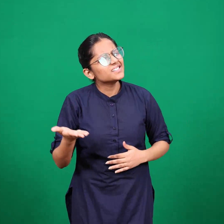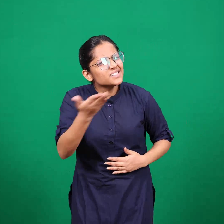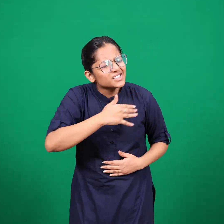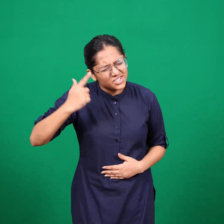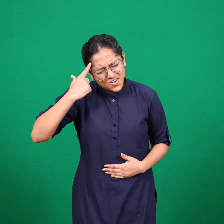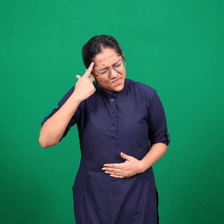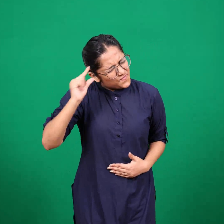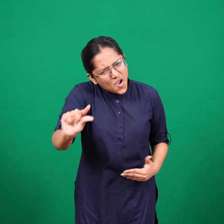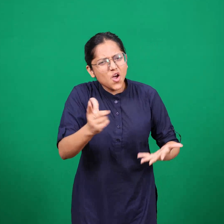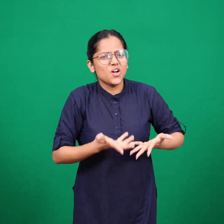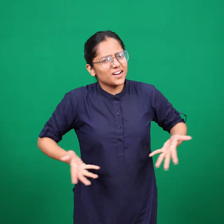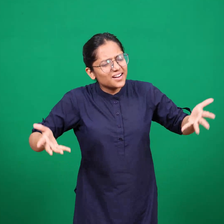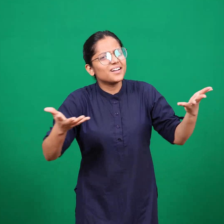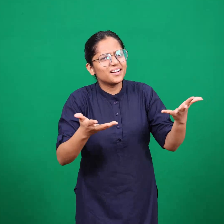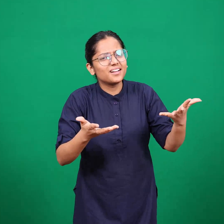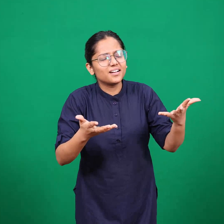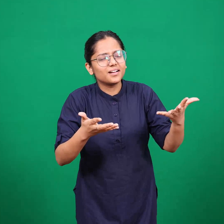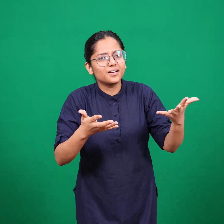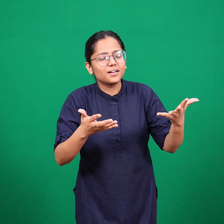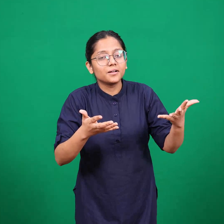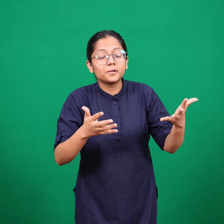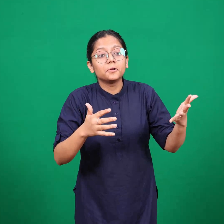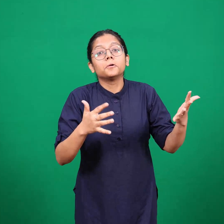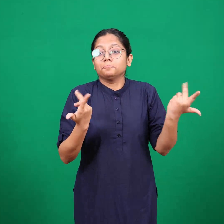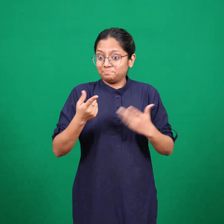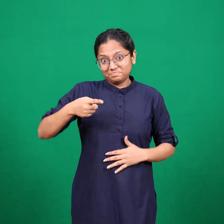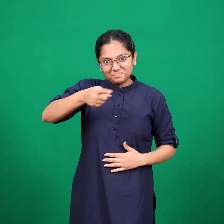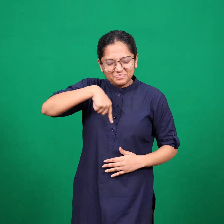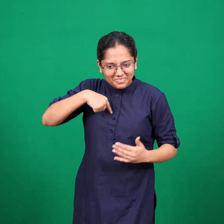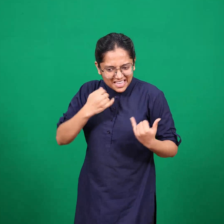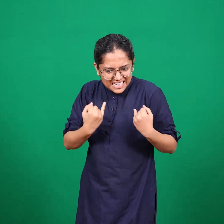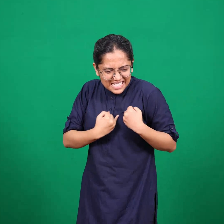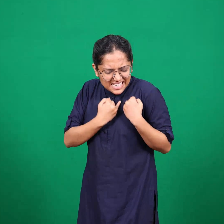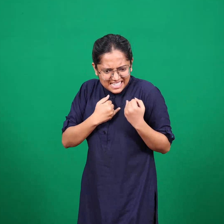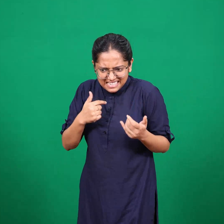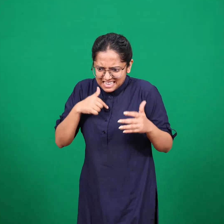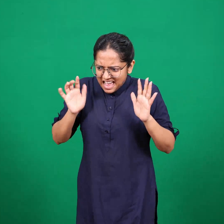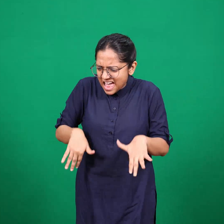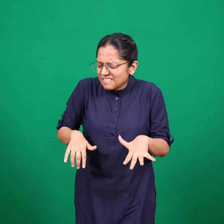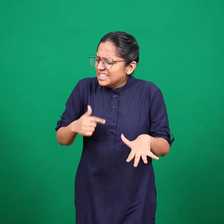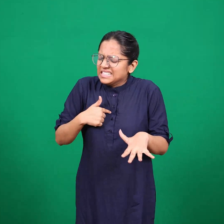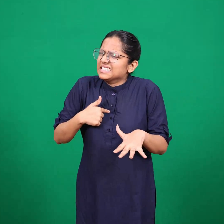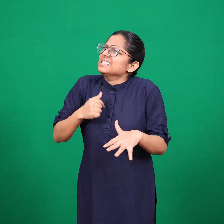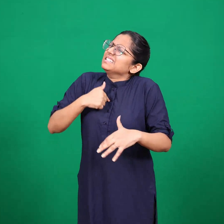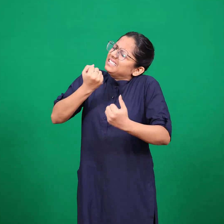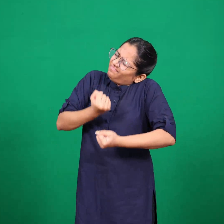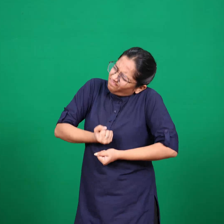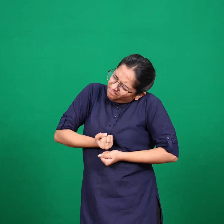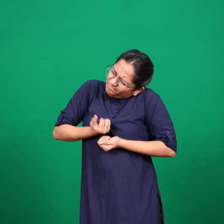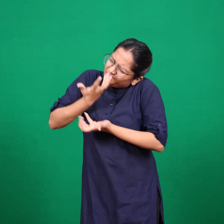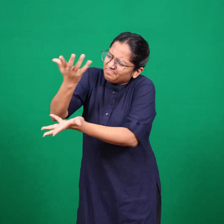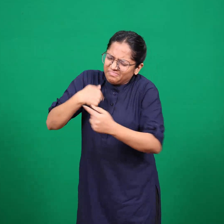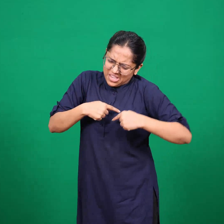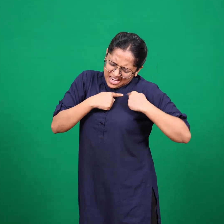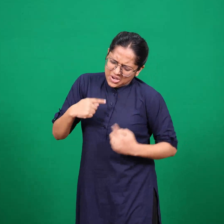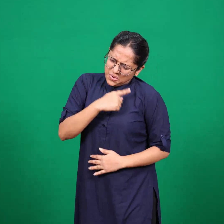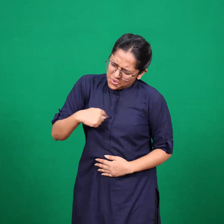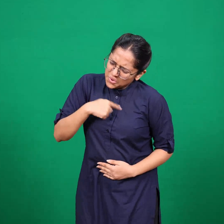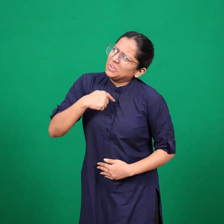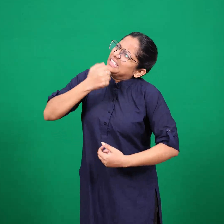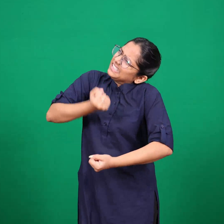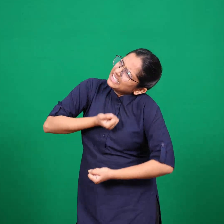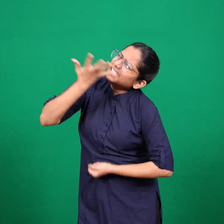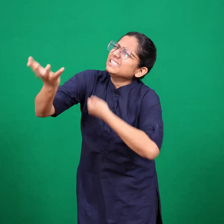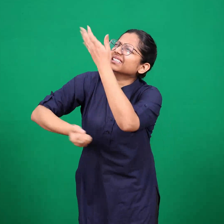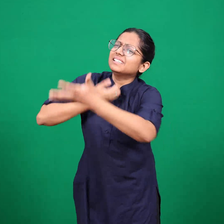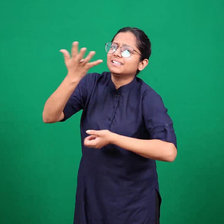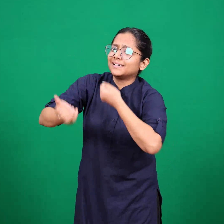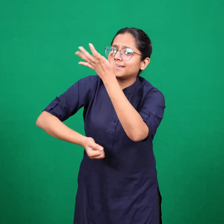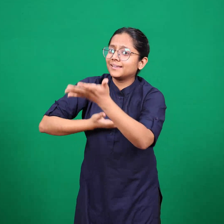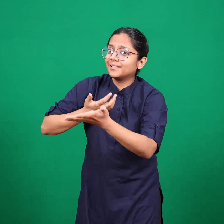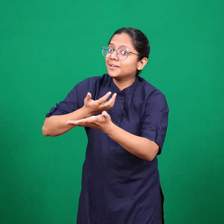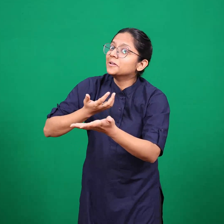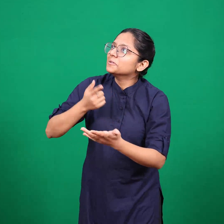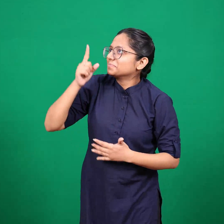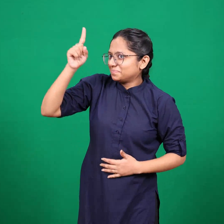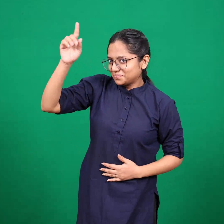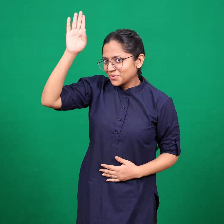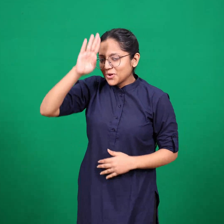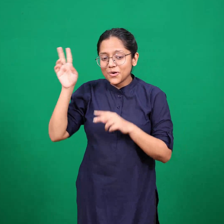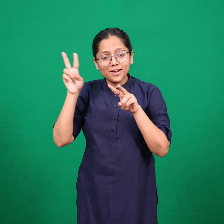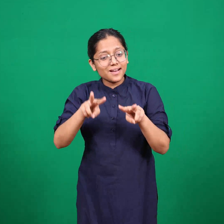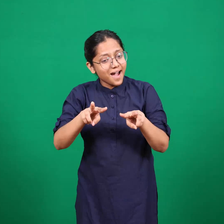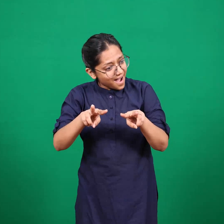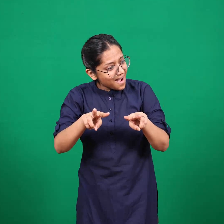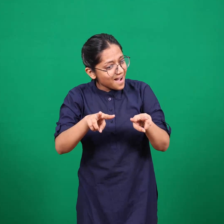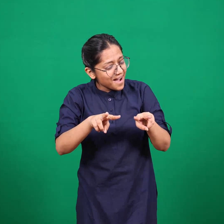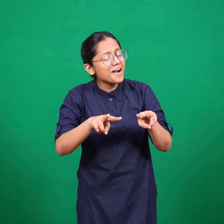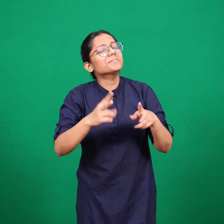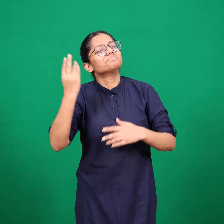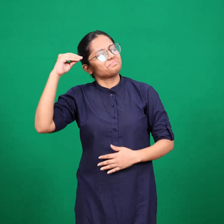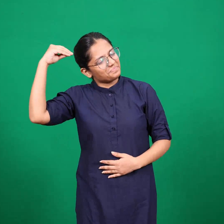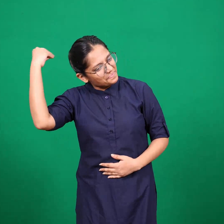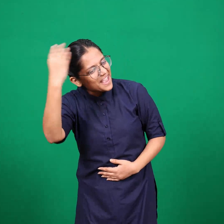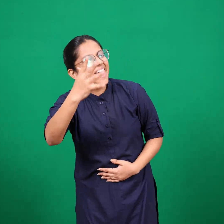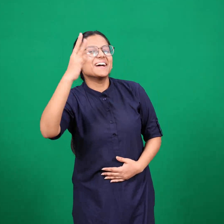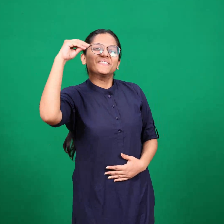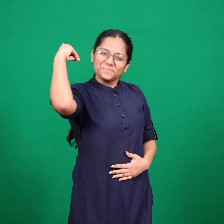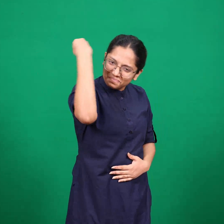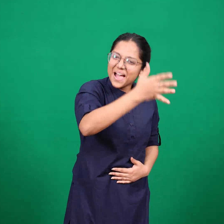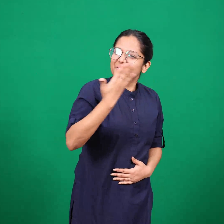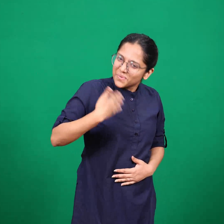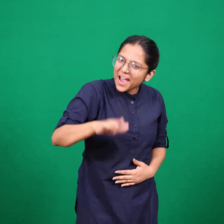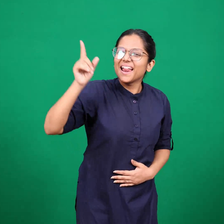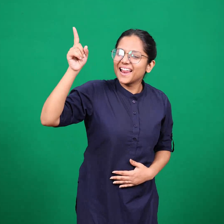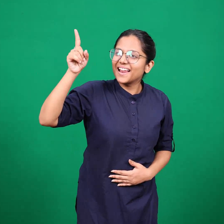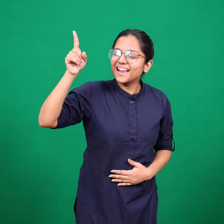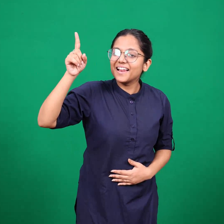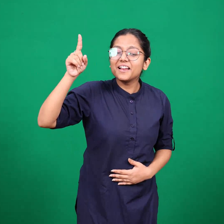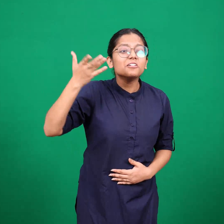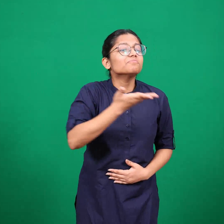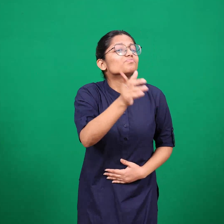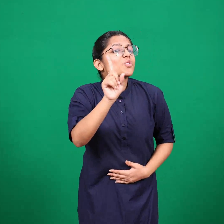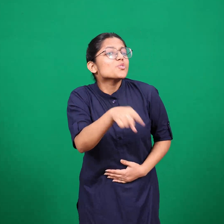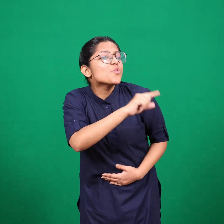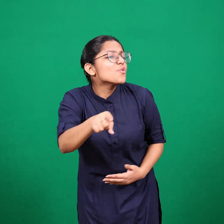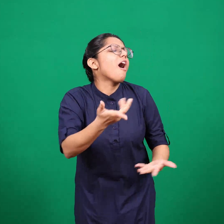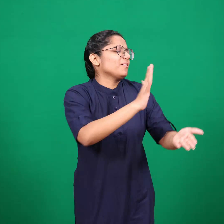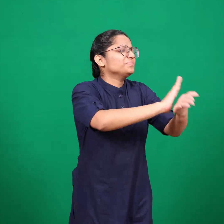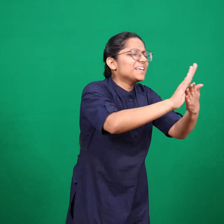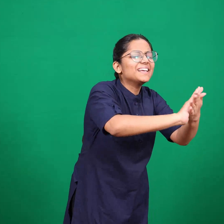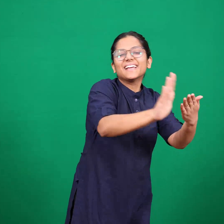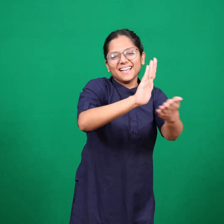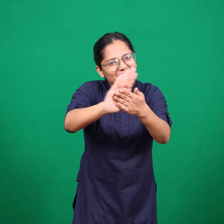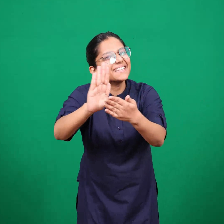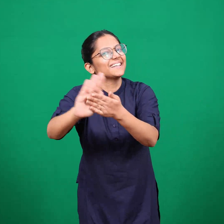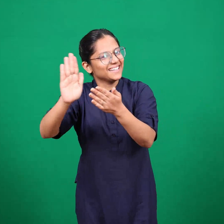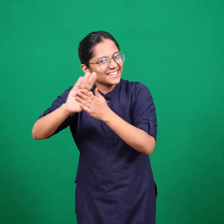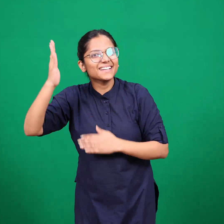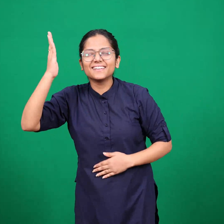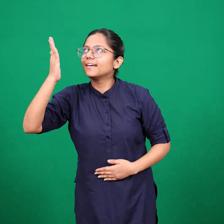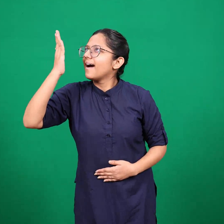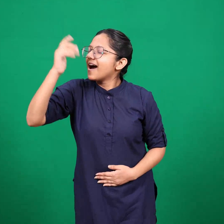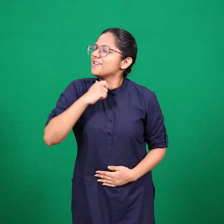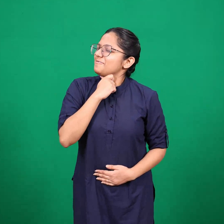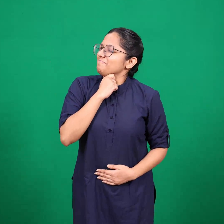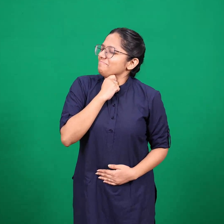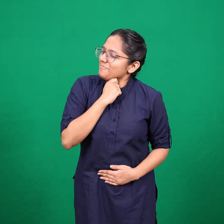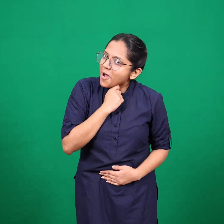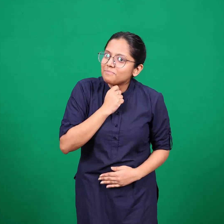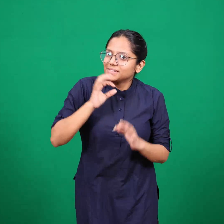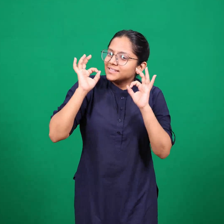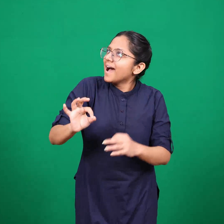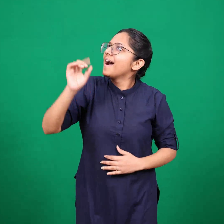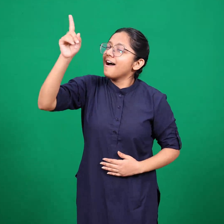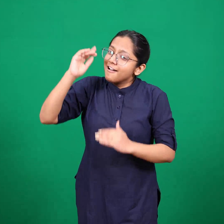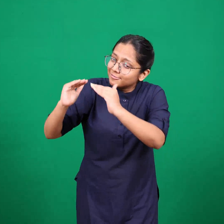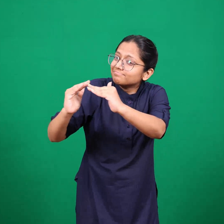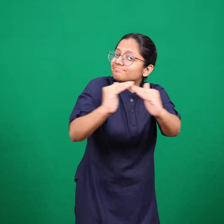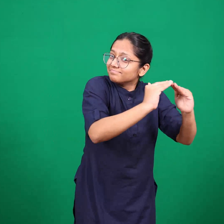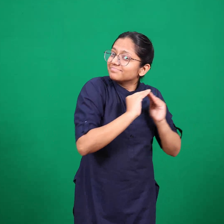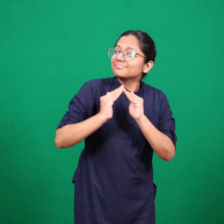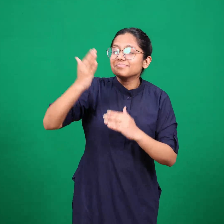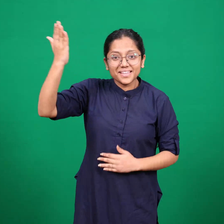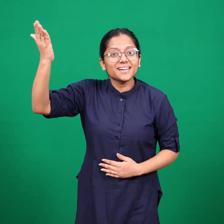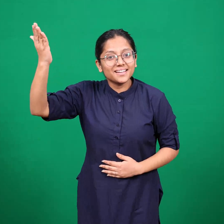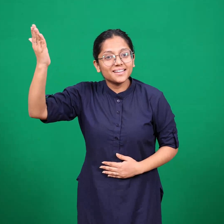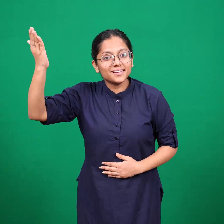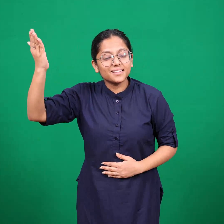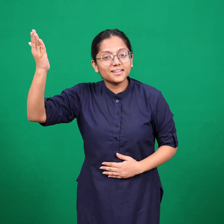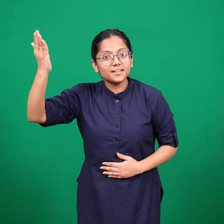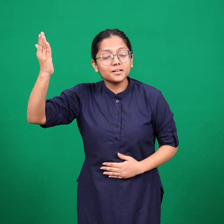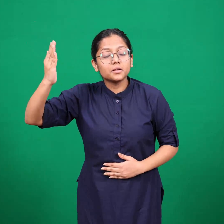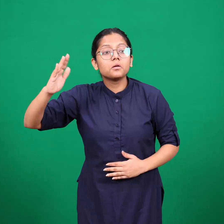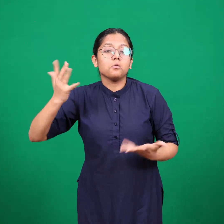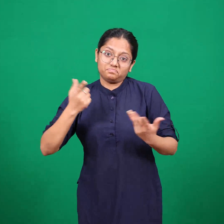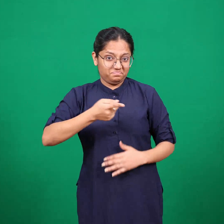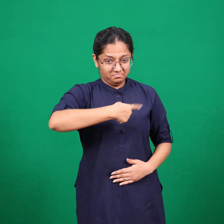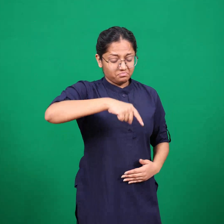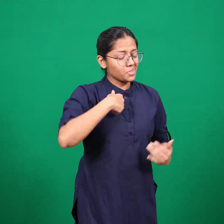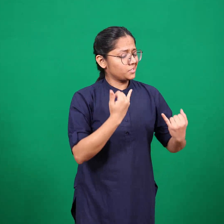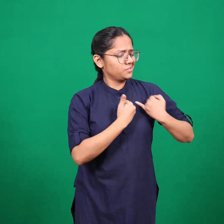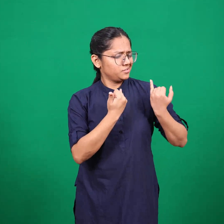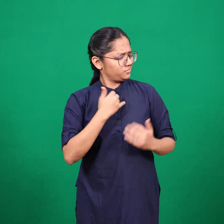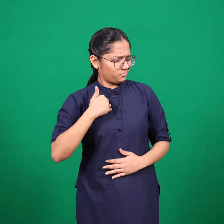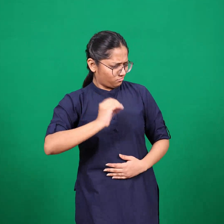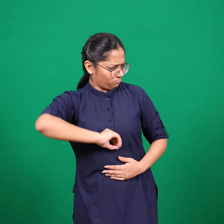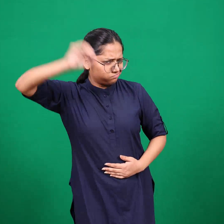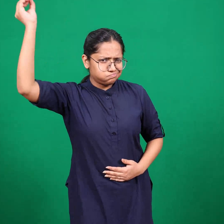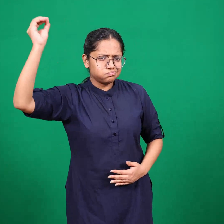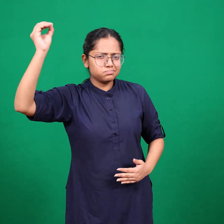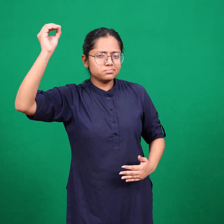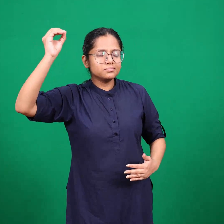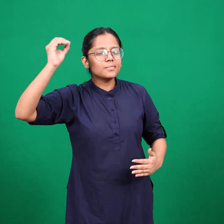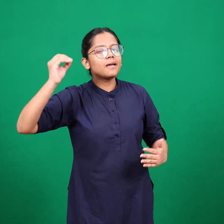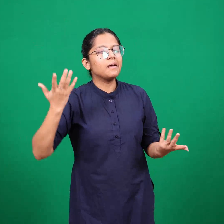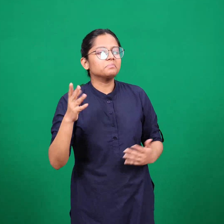If we confess our sins, He is faithful and just to forgive us our sins and to cleanse us from all unrighteousness.